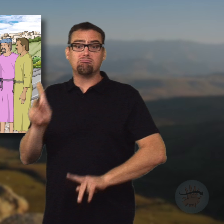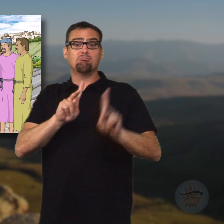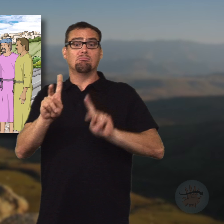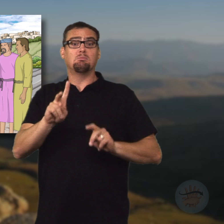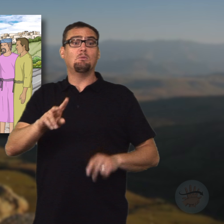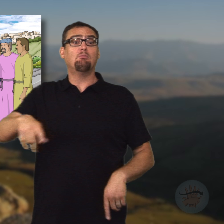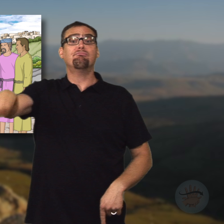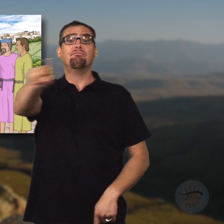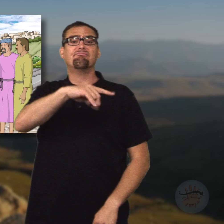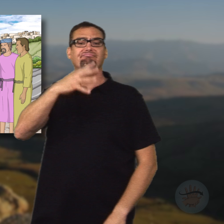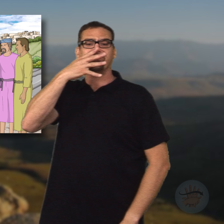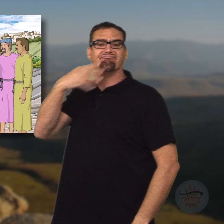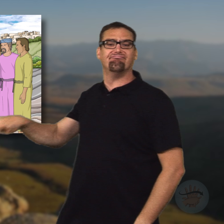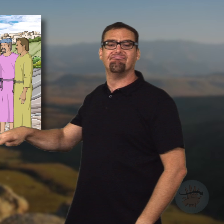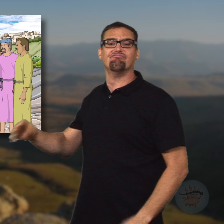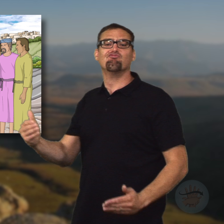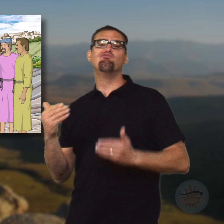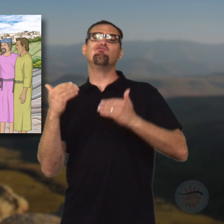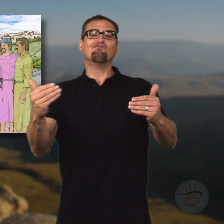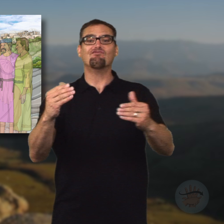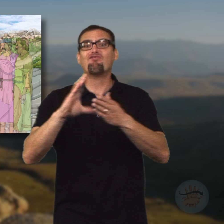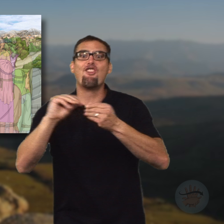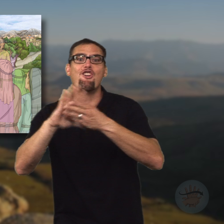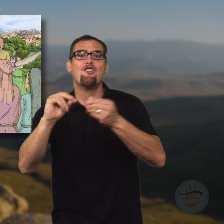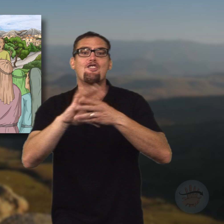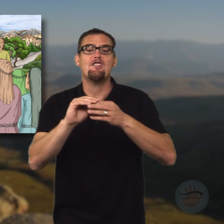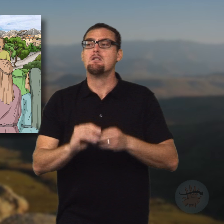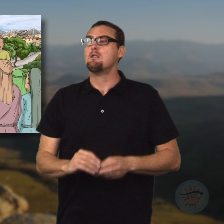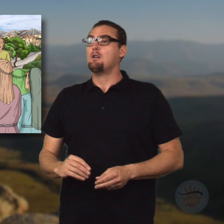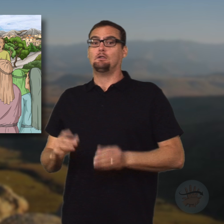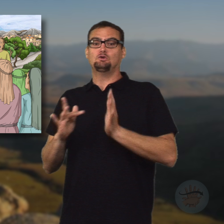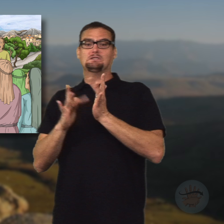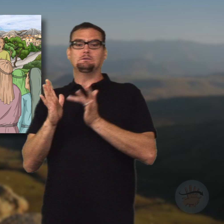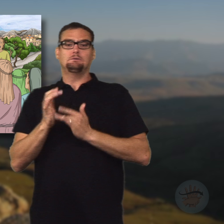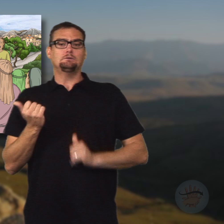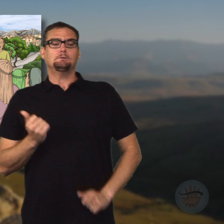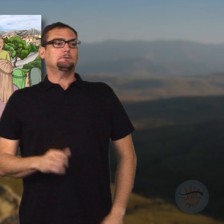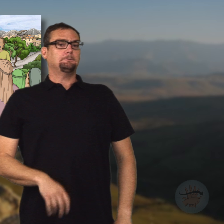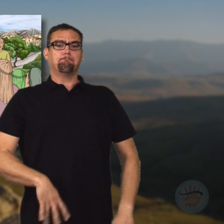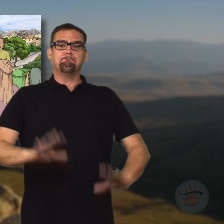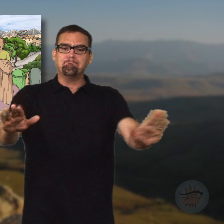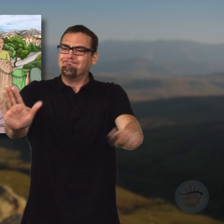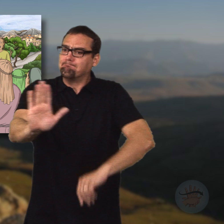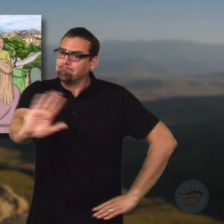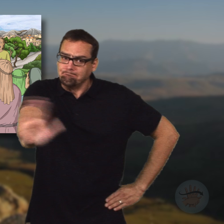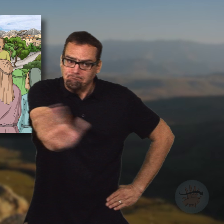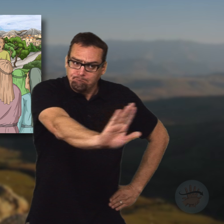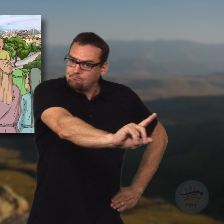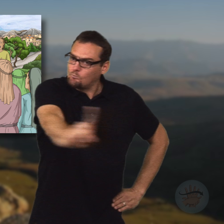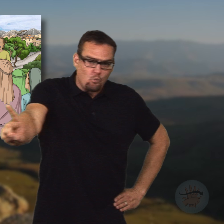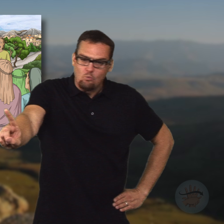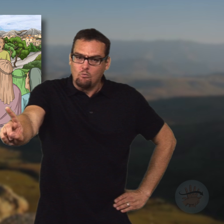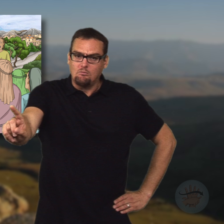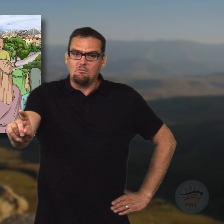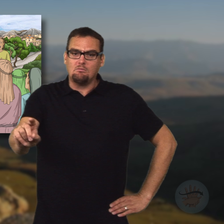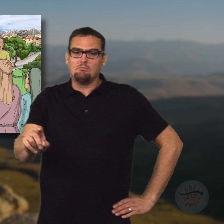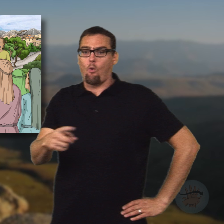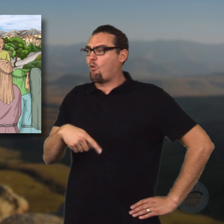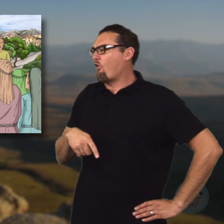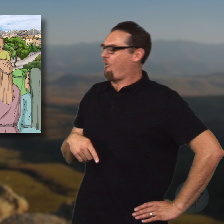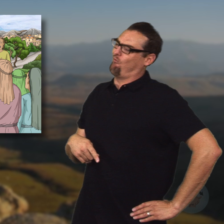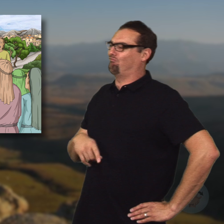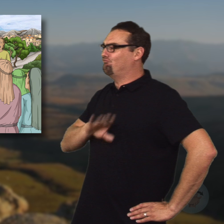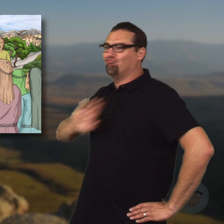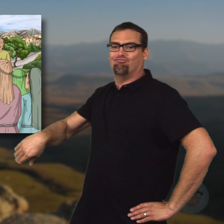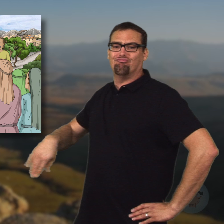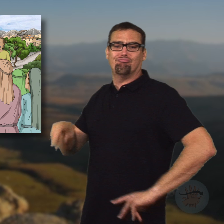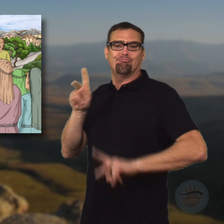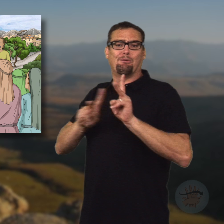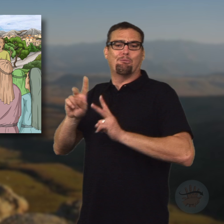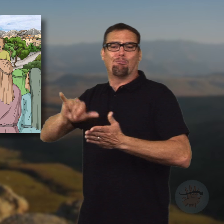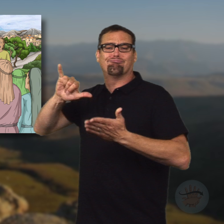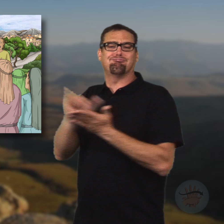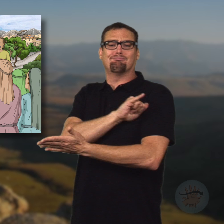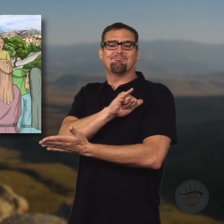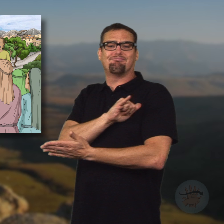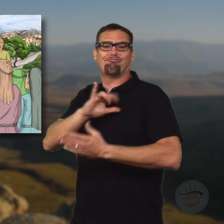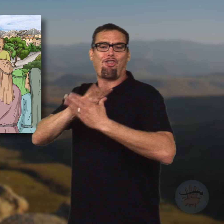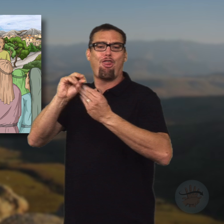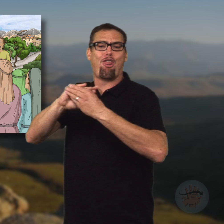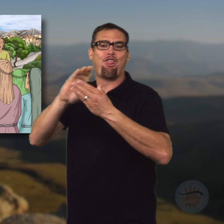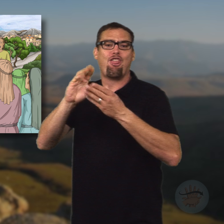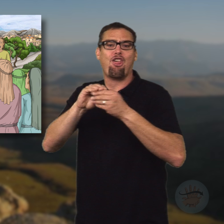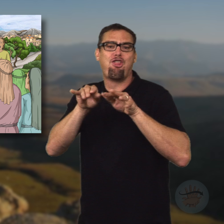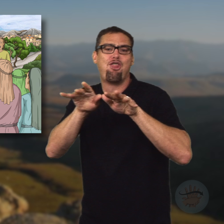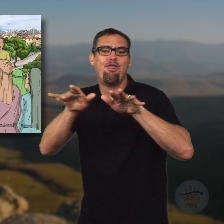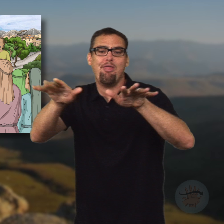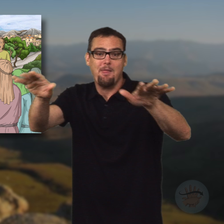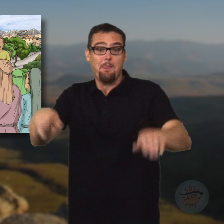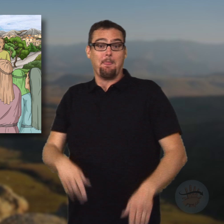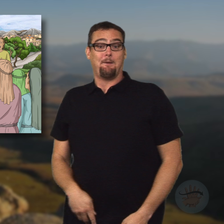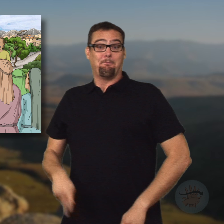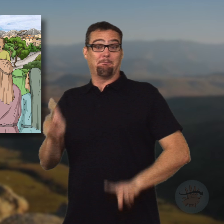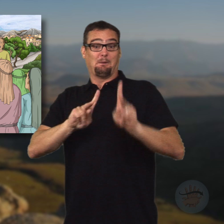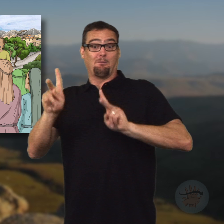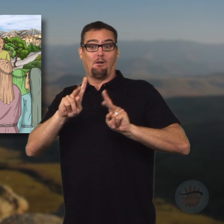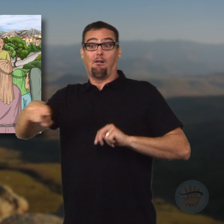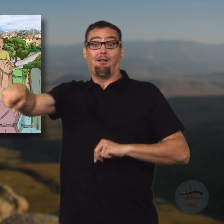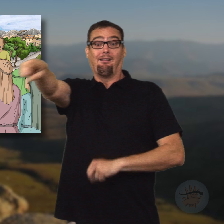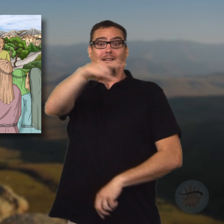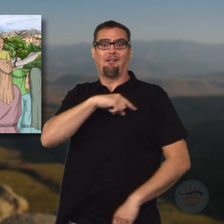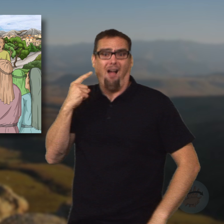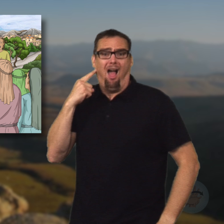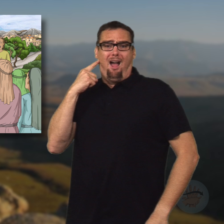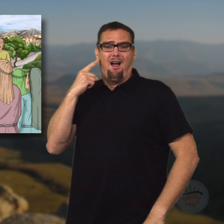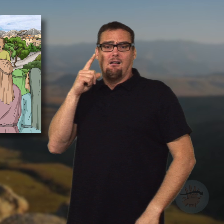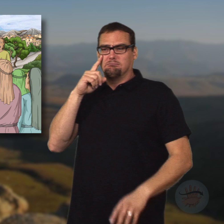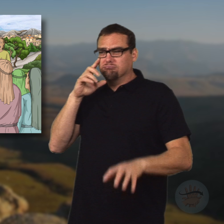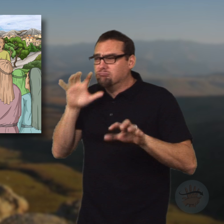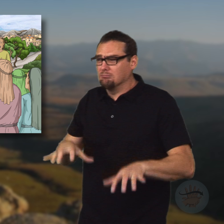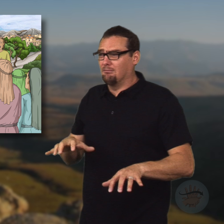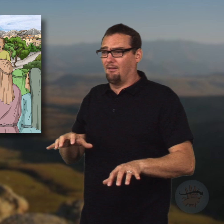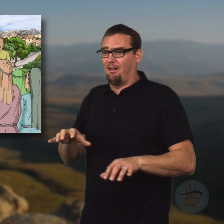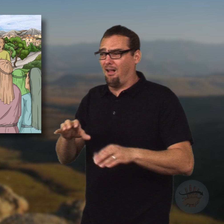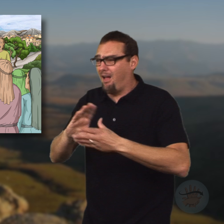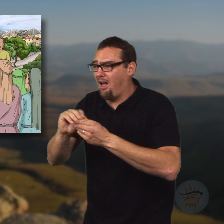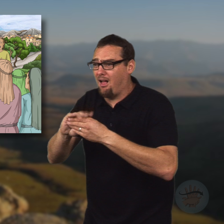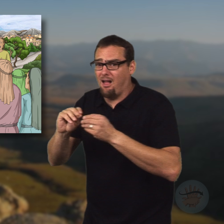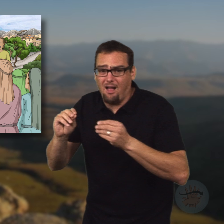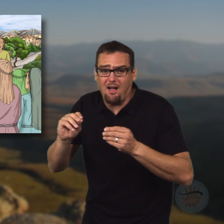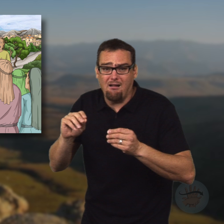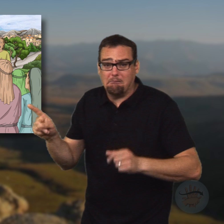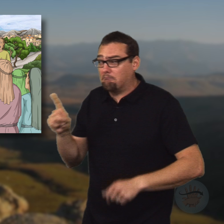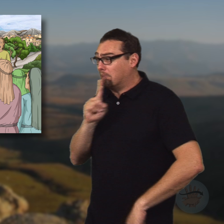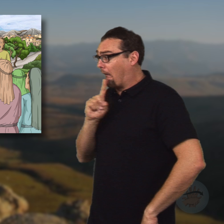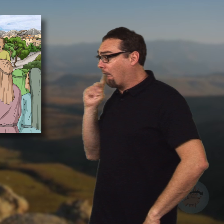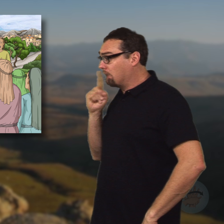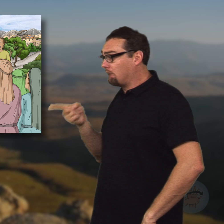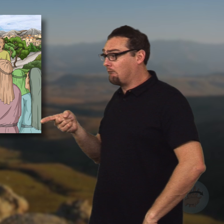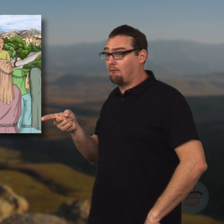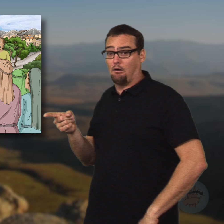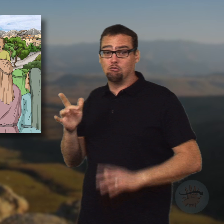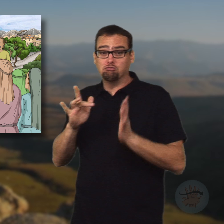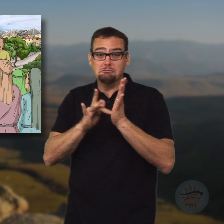But the more He ordered them, the more widely they proclaimed it.